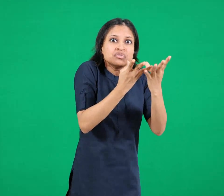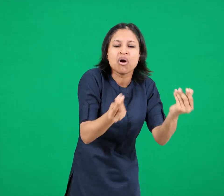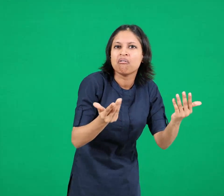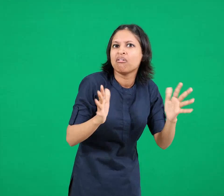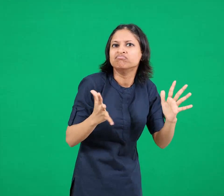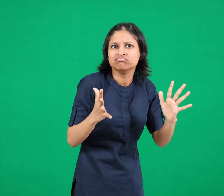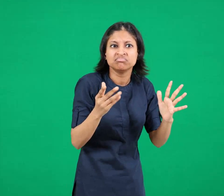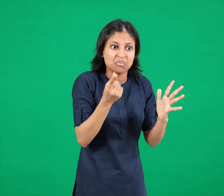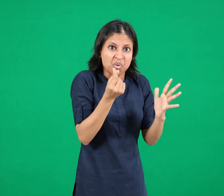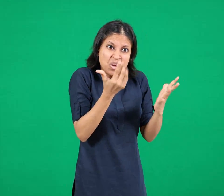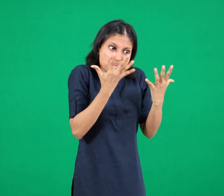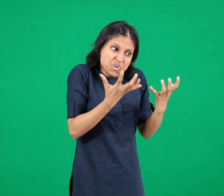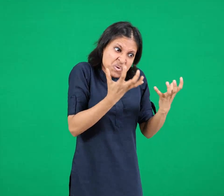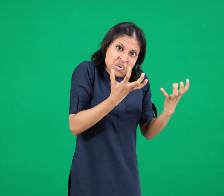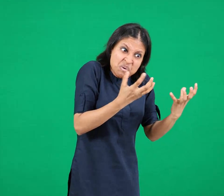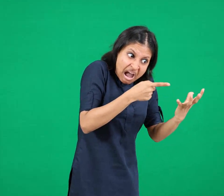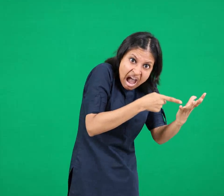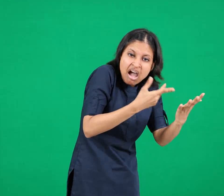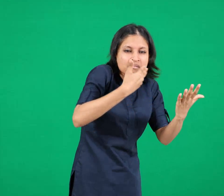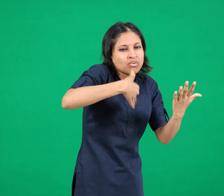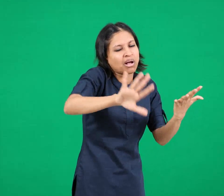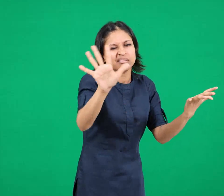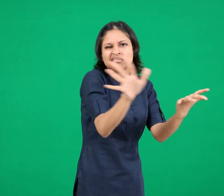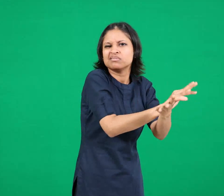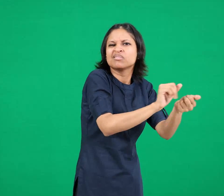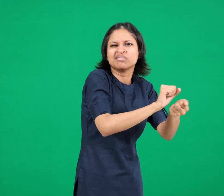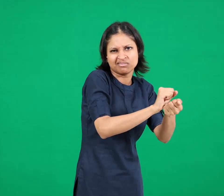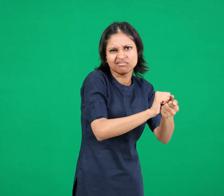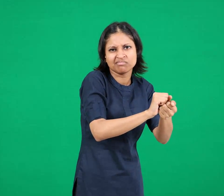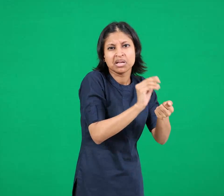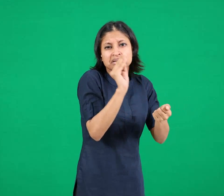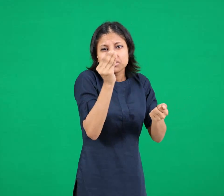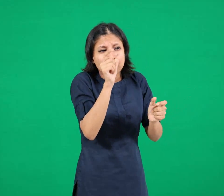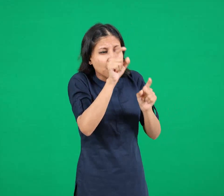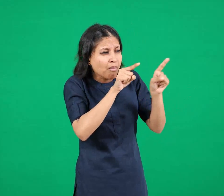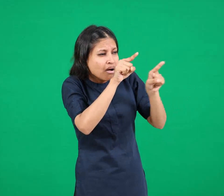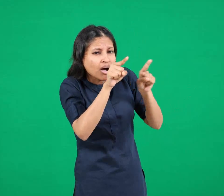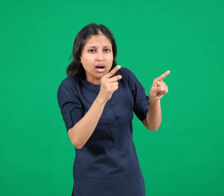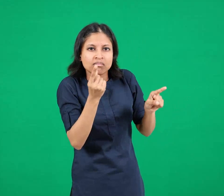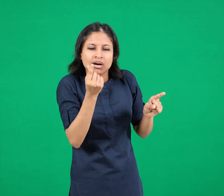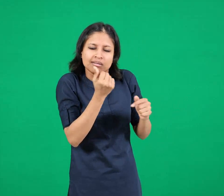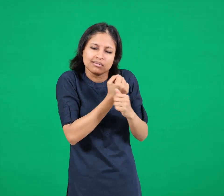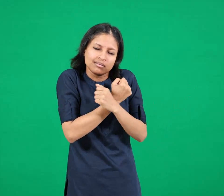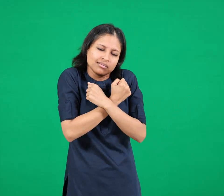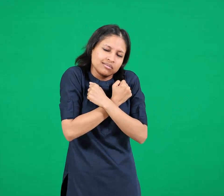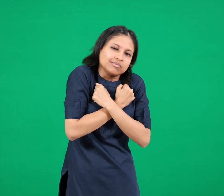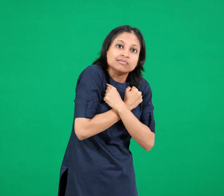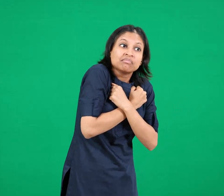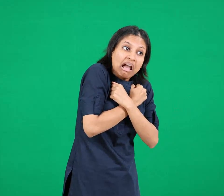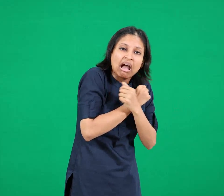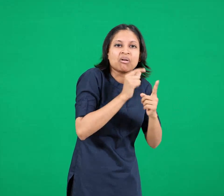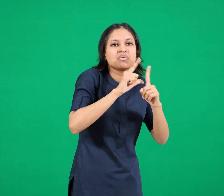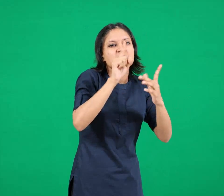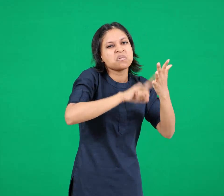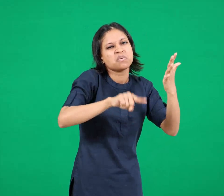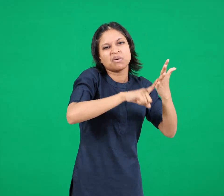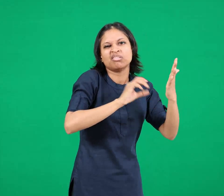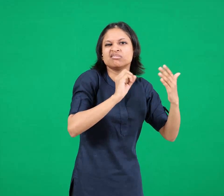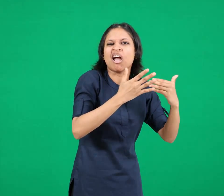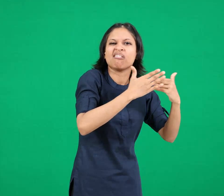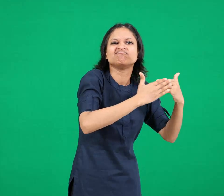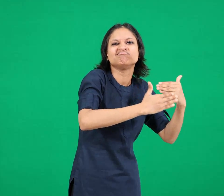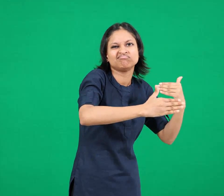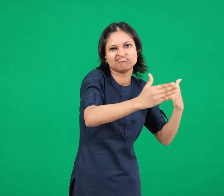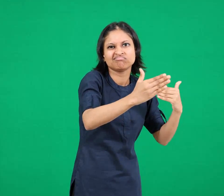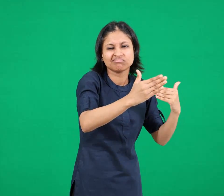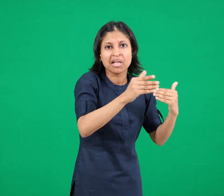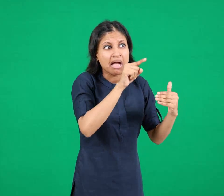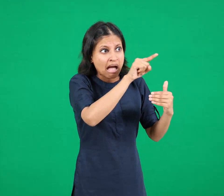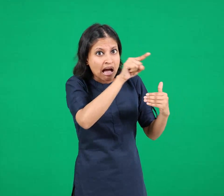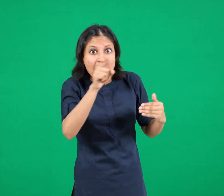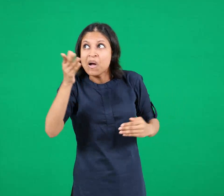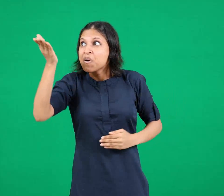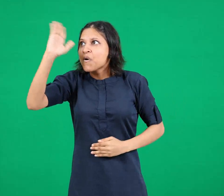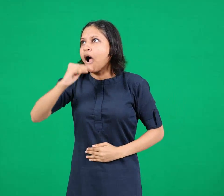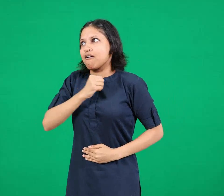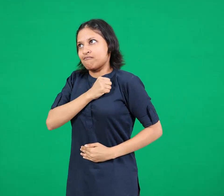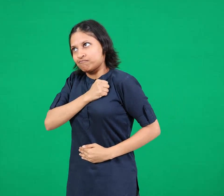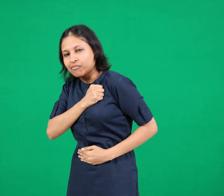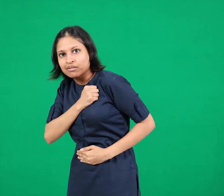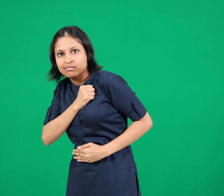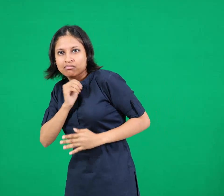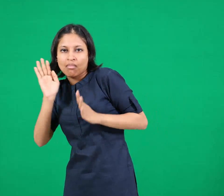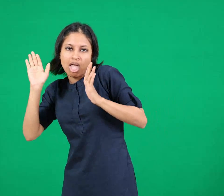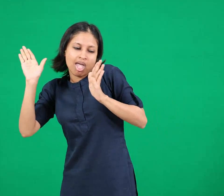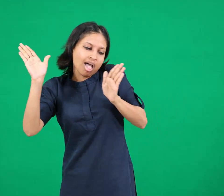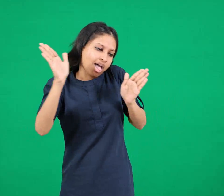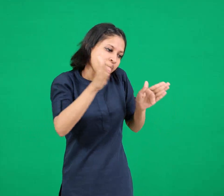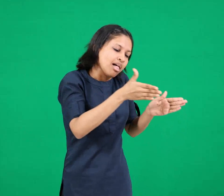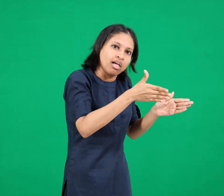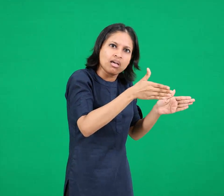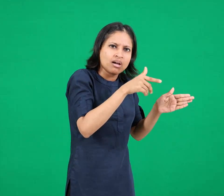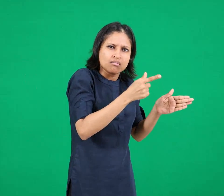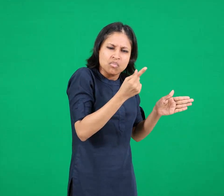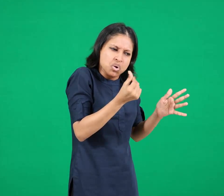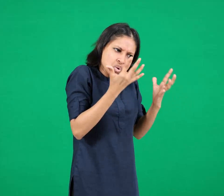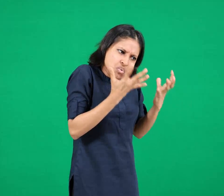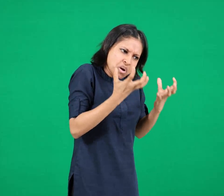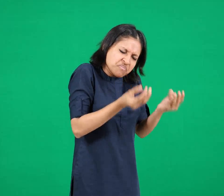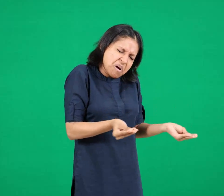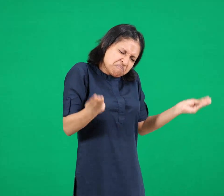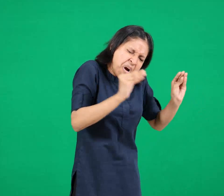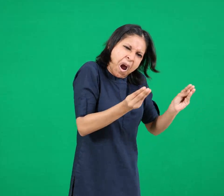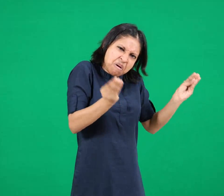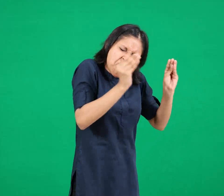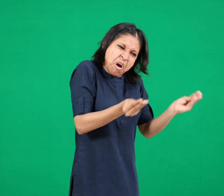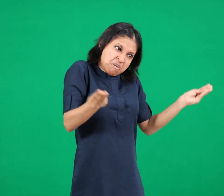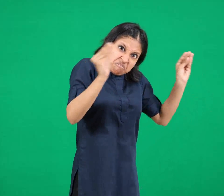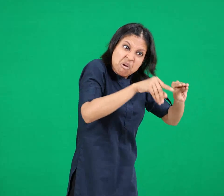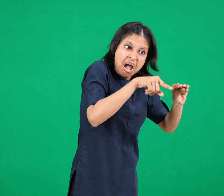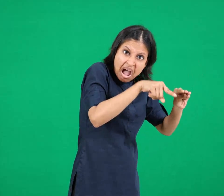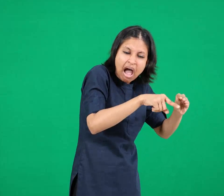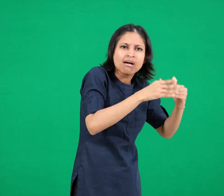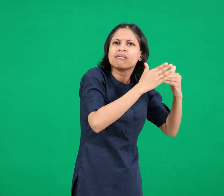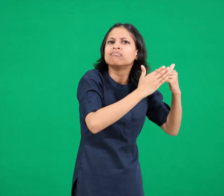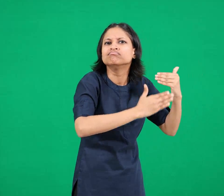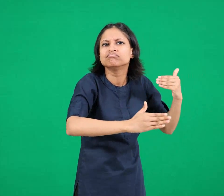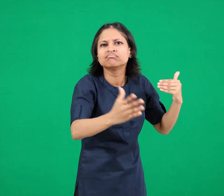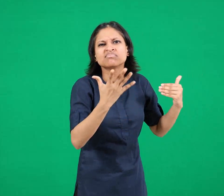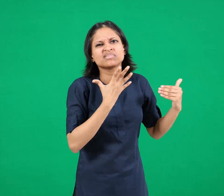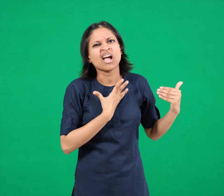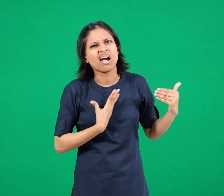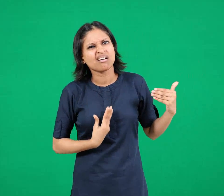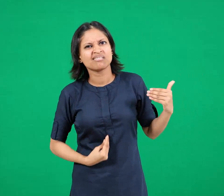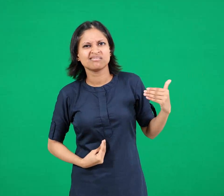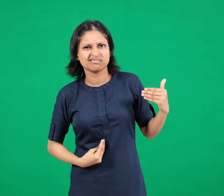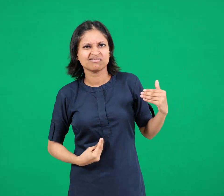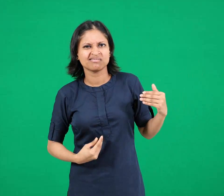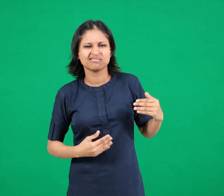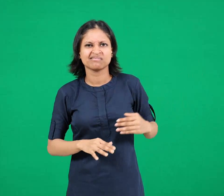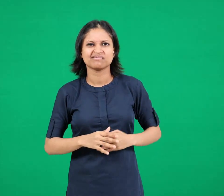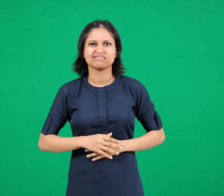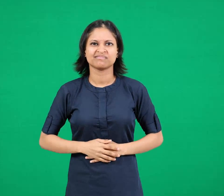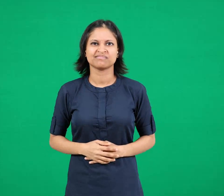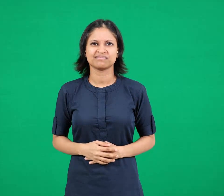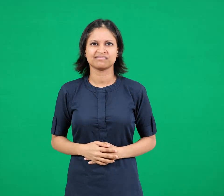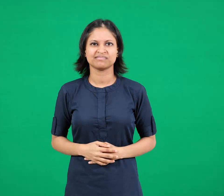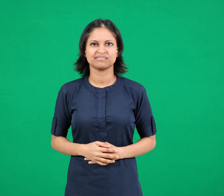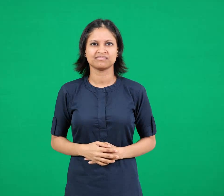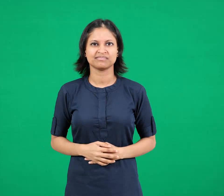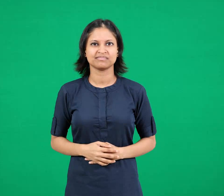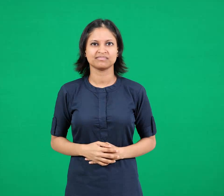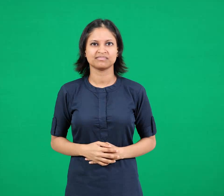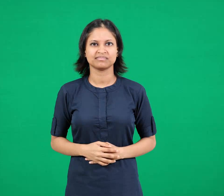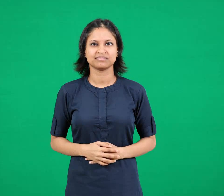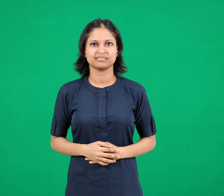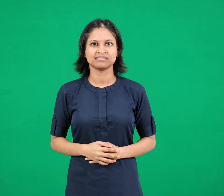For the love of money is the root of all kinds of evil. By craving it, some have wandered away from the faith and pierced themselves with many sorrows.